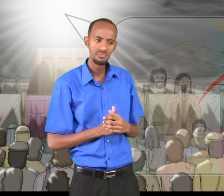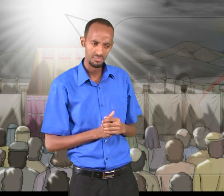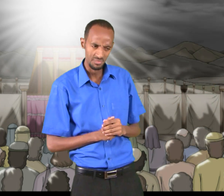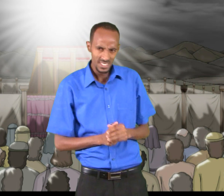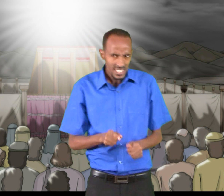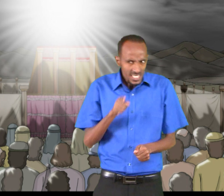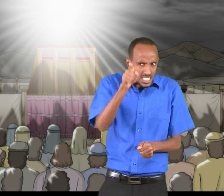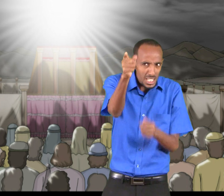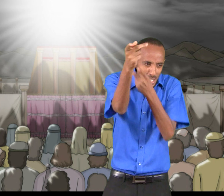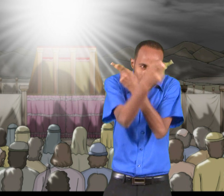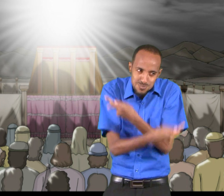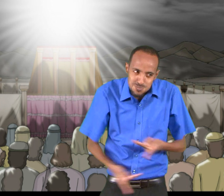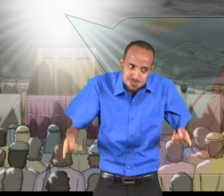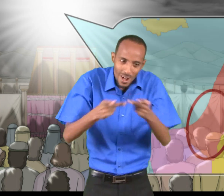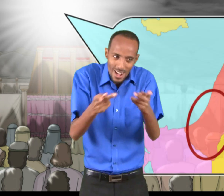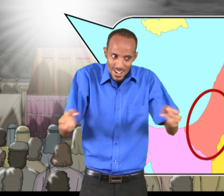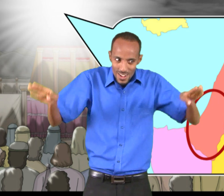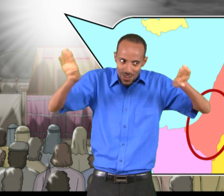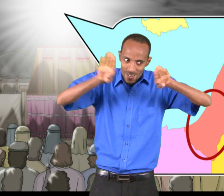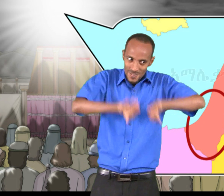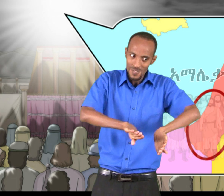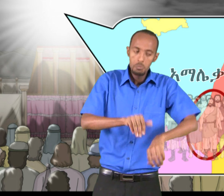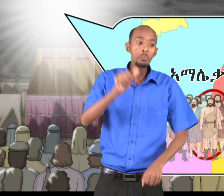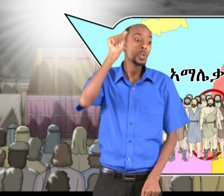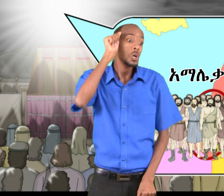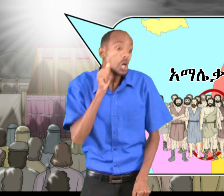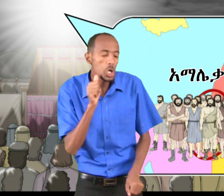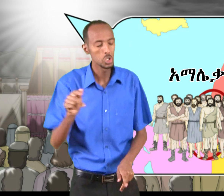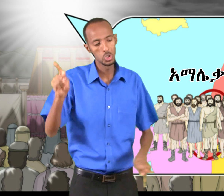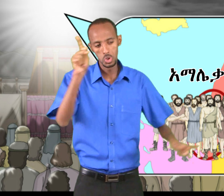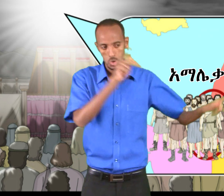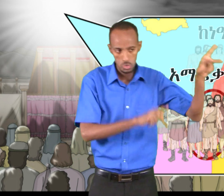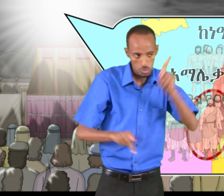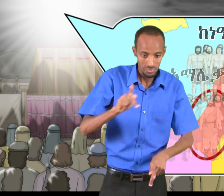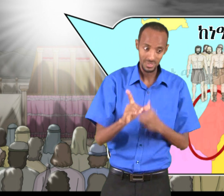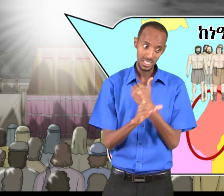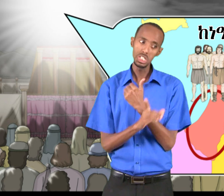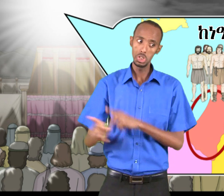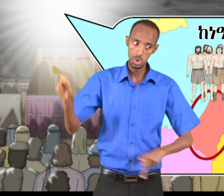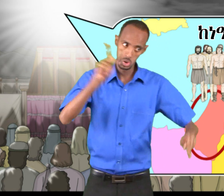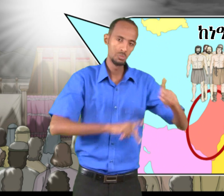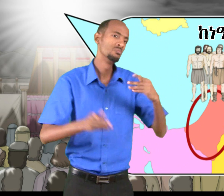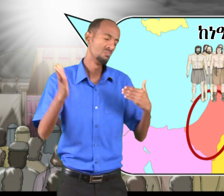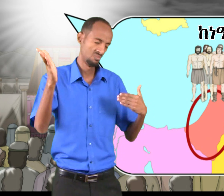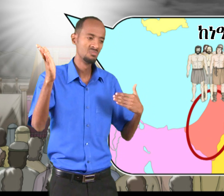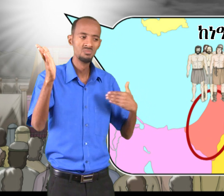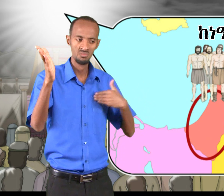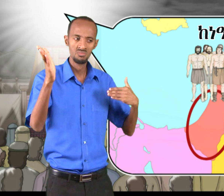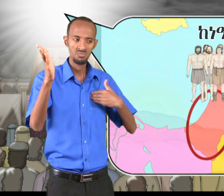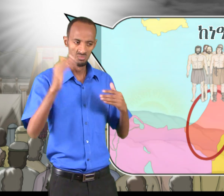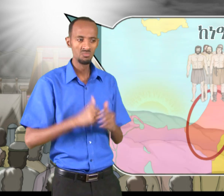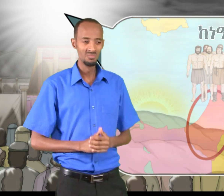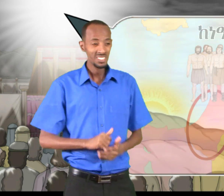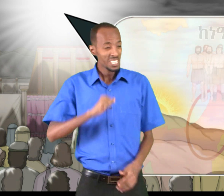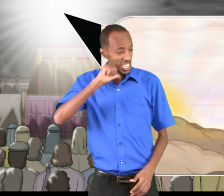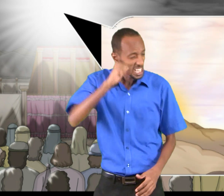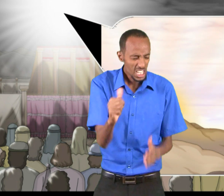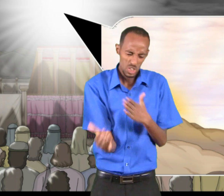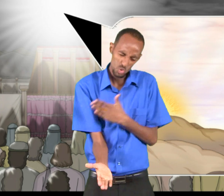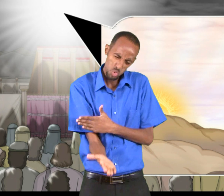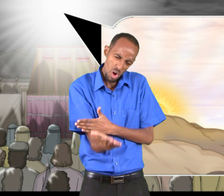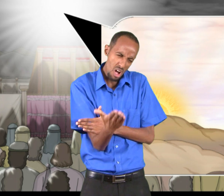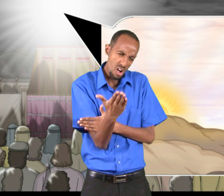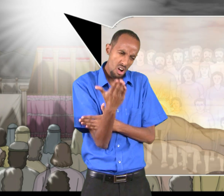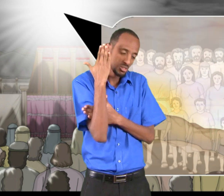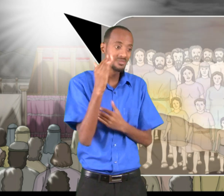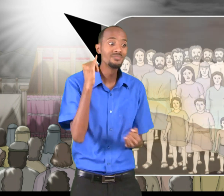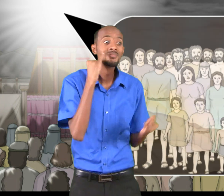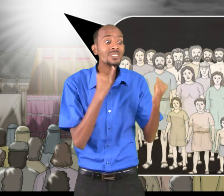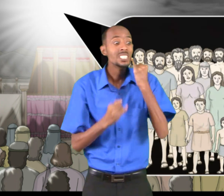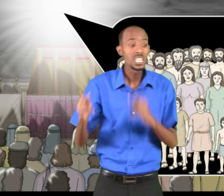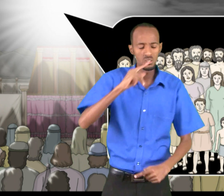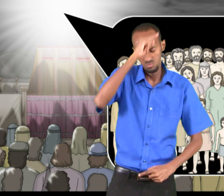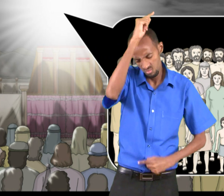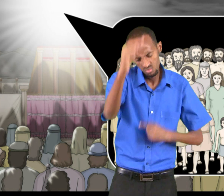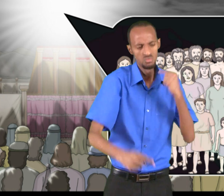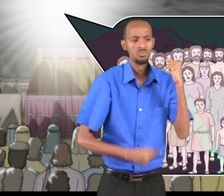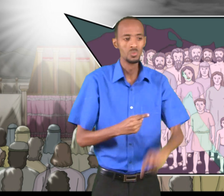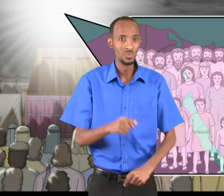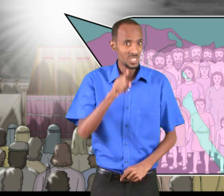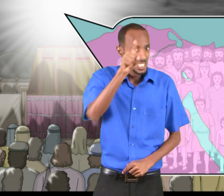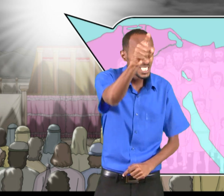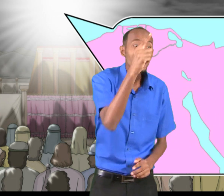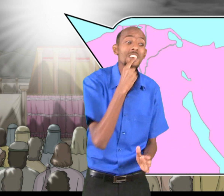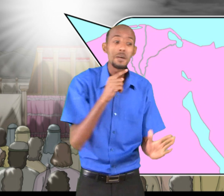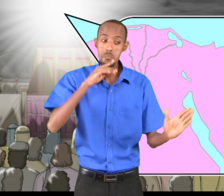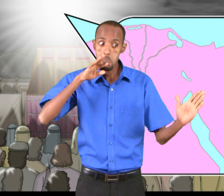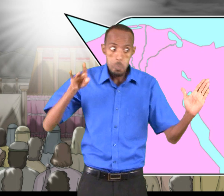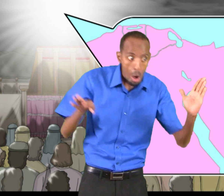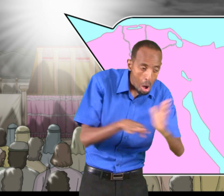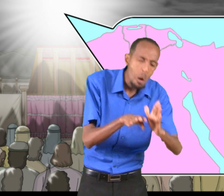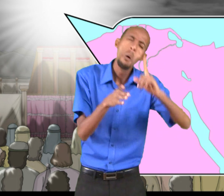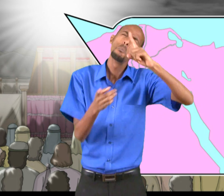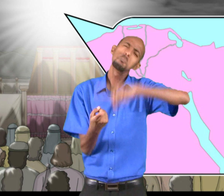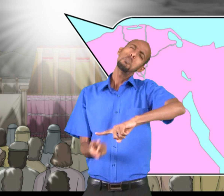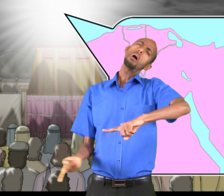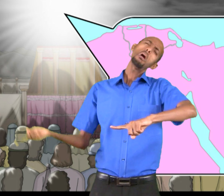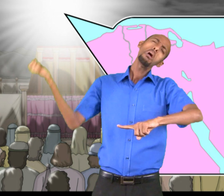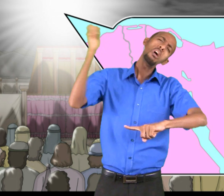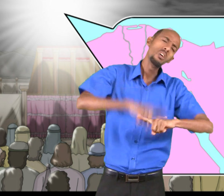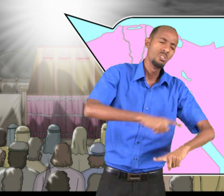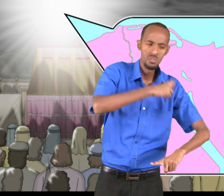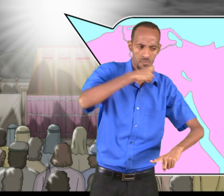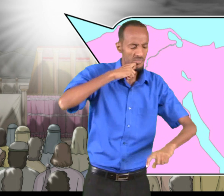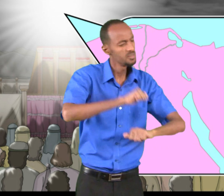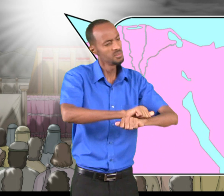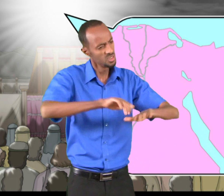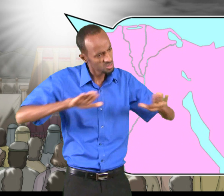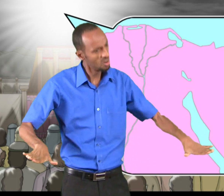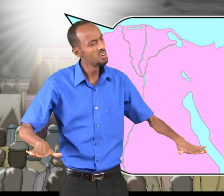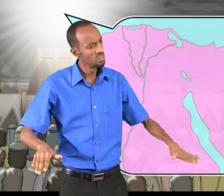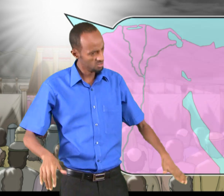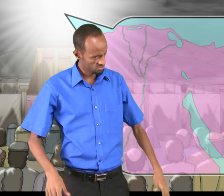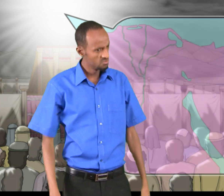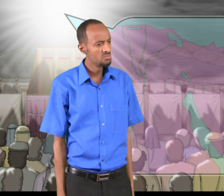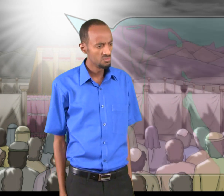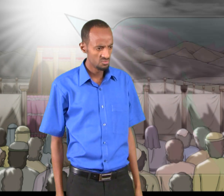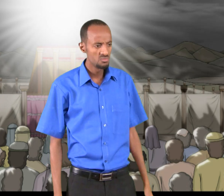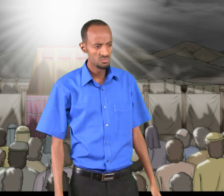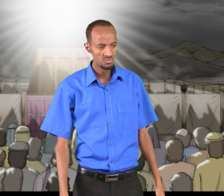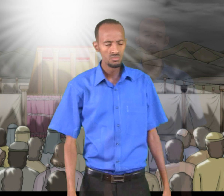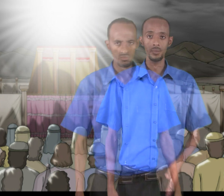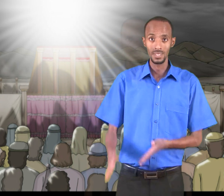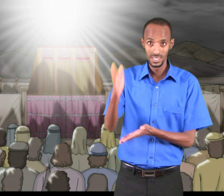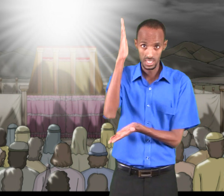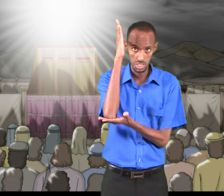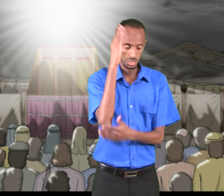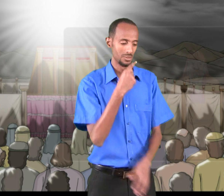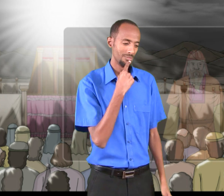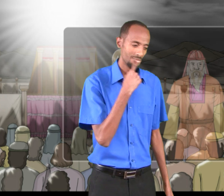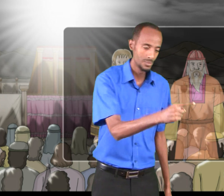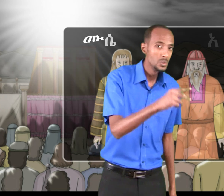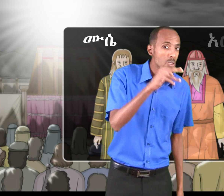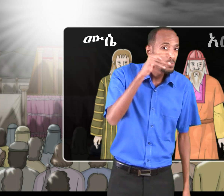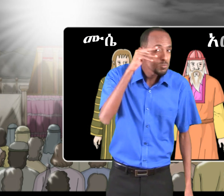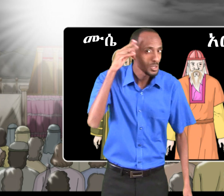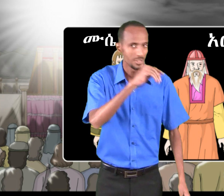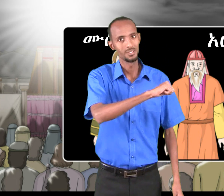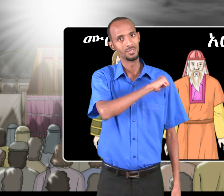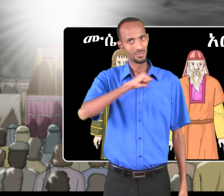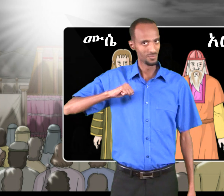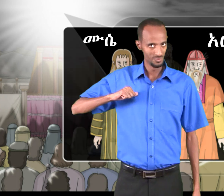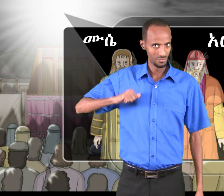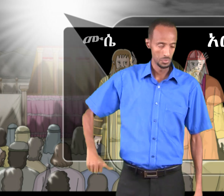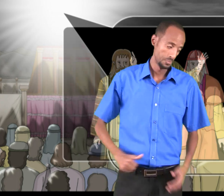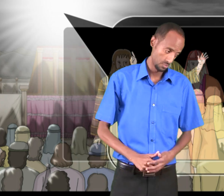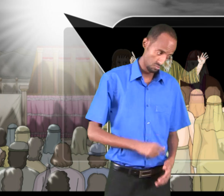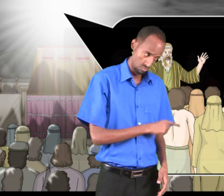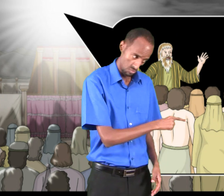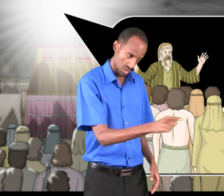Now since the Amalekites and Canaanites are living in the valleys, turn back tomorrow and head for the wilderness along the route to the Red Sea.”